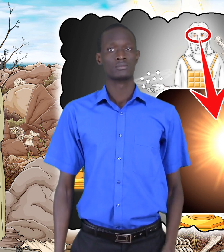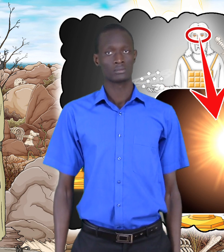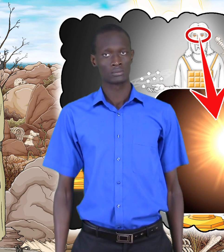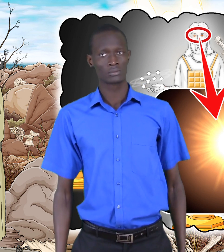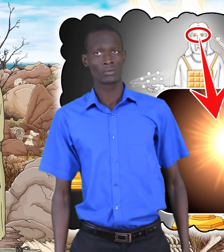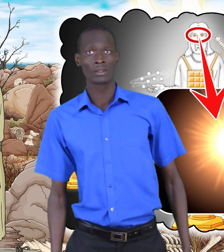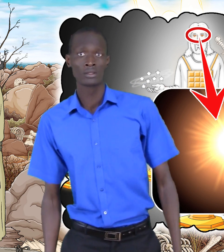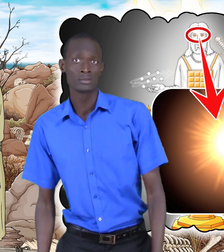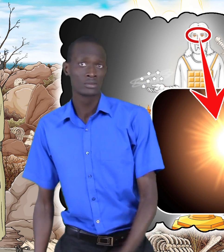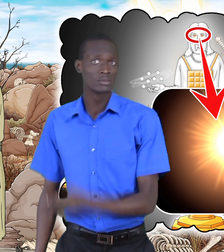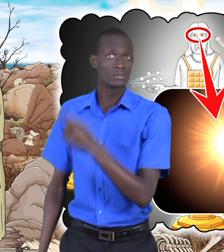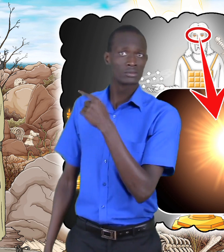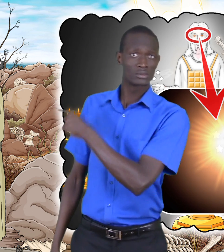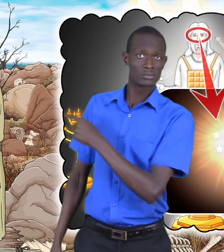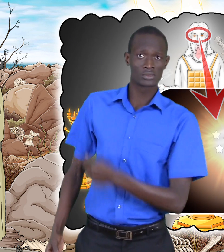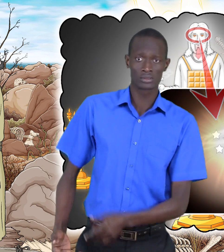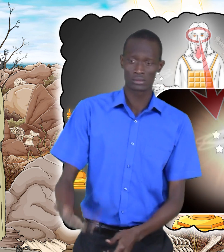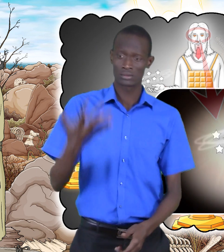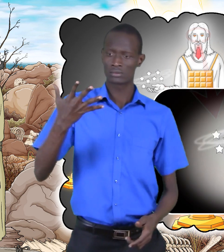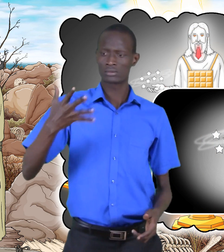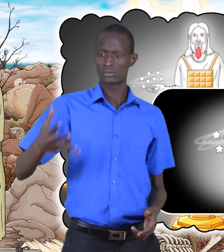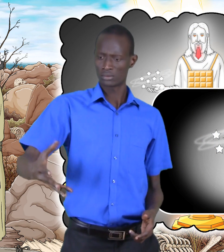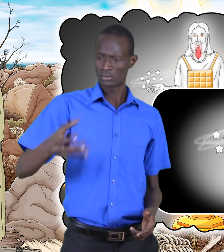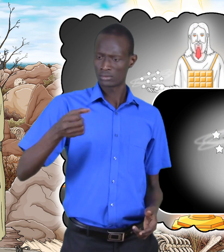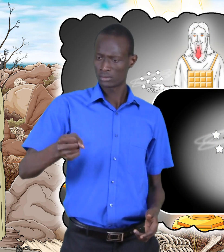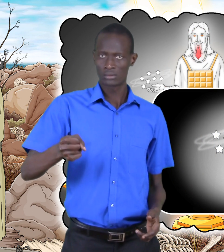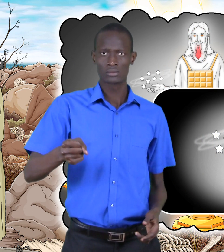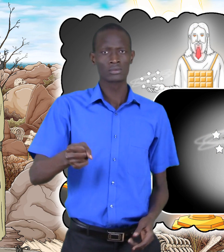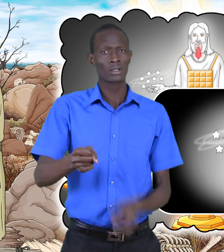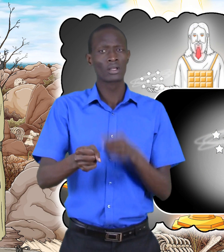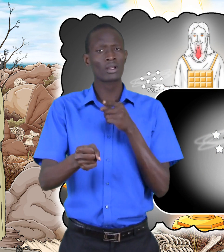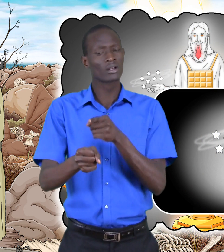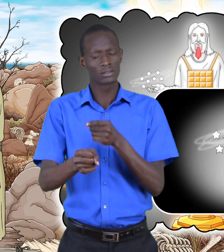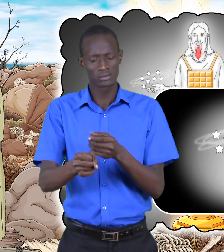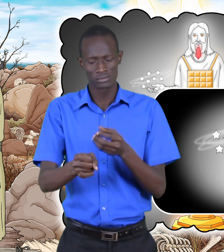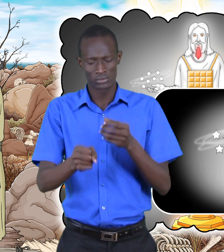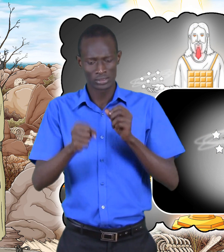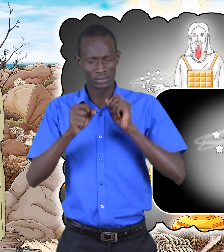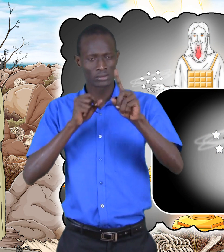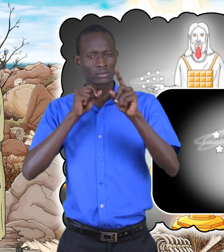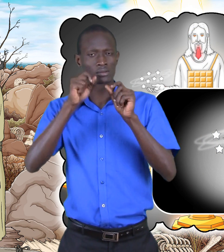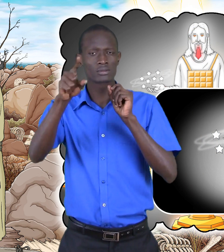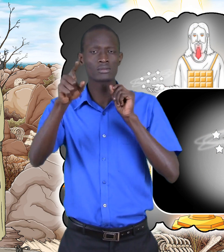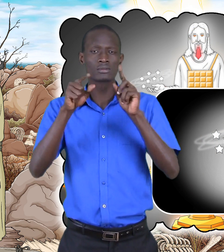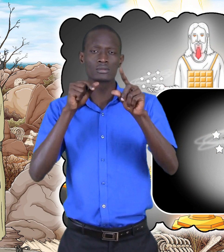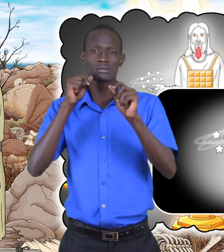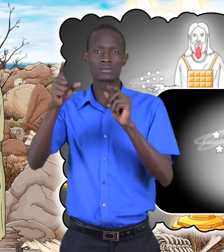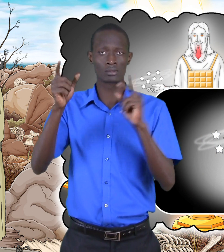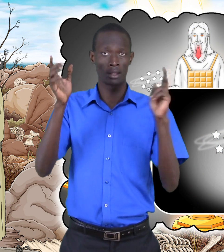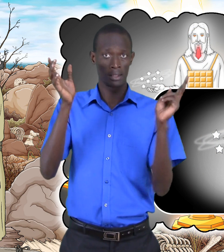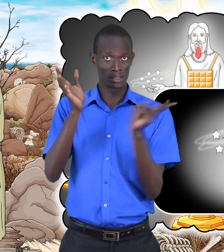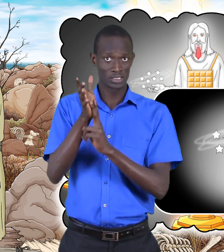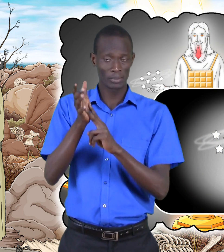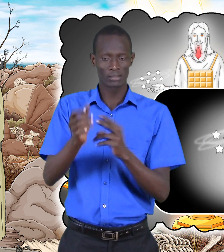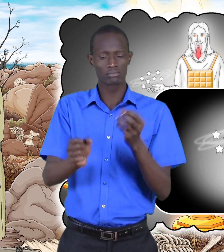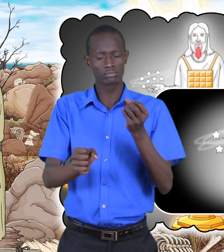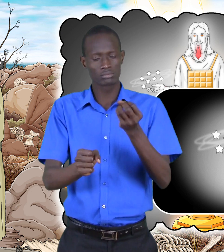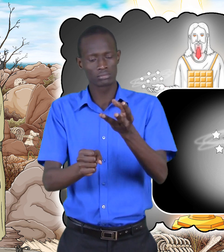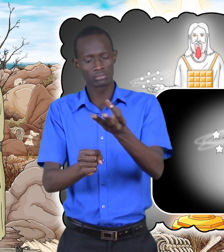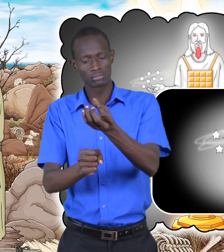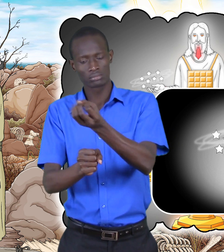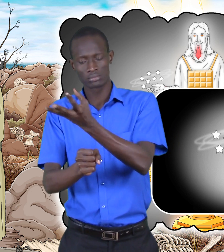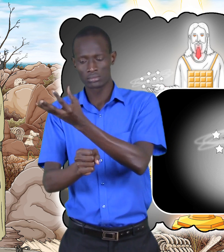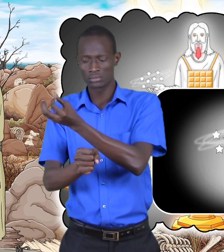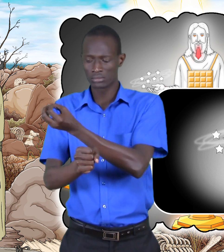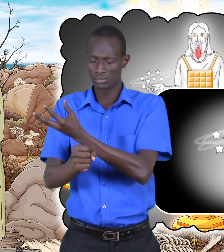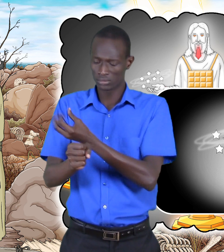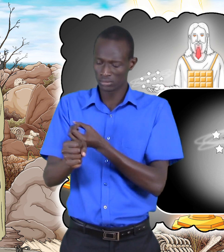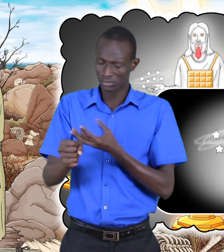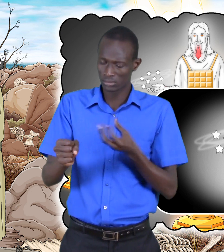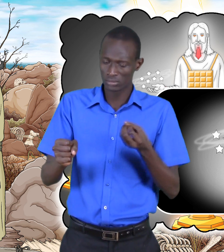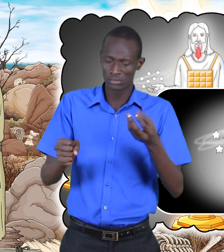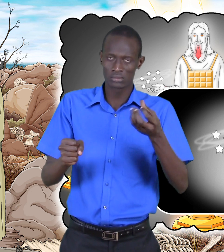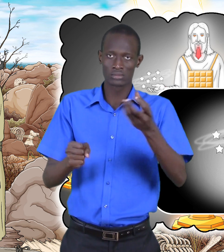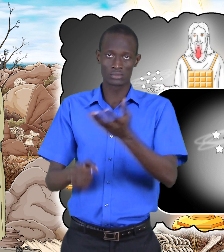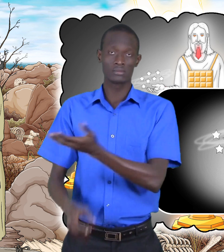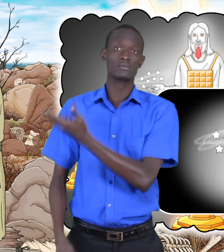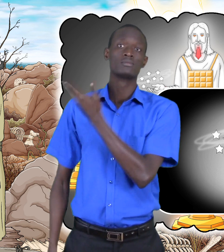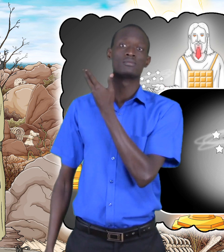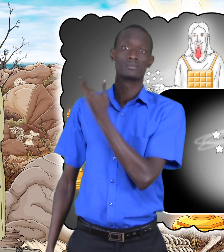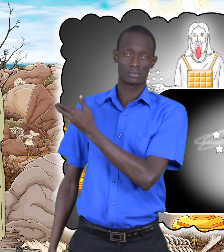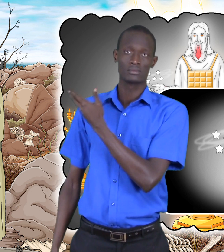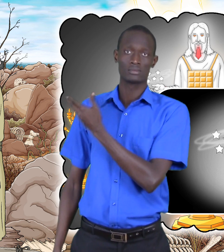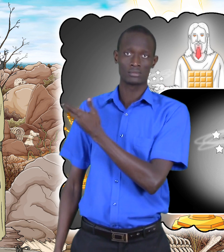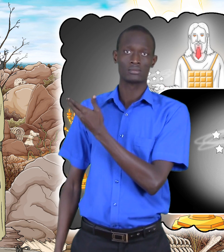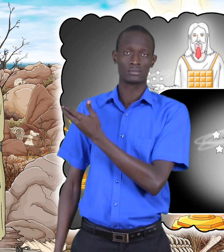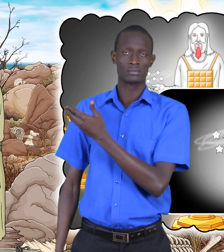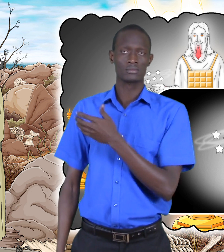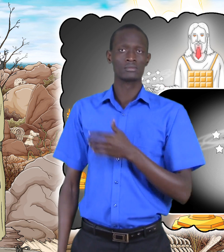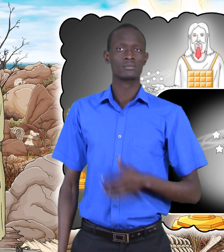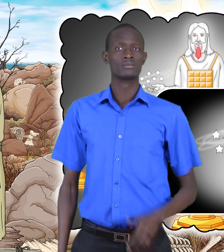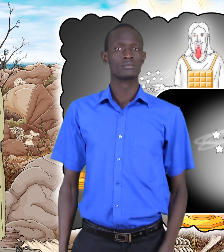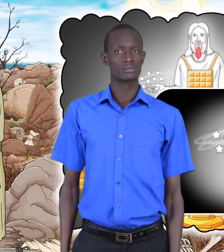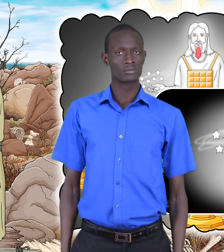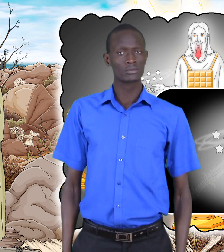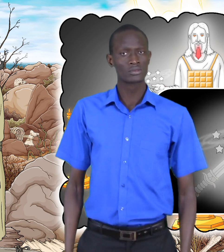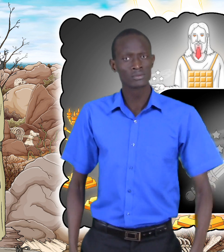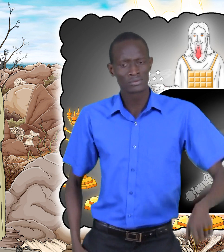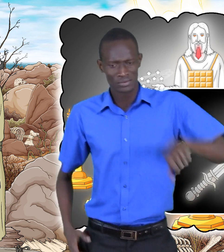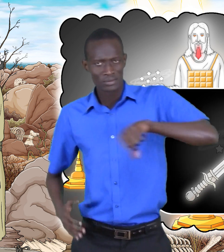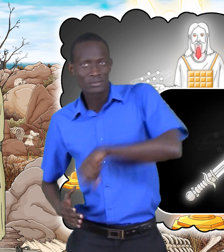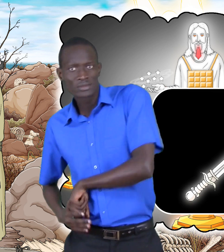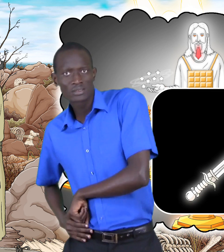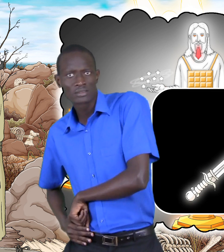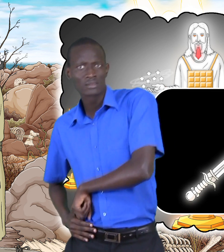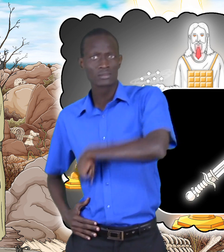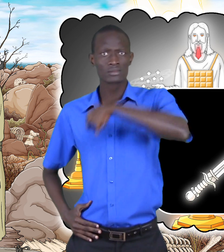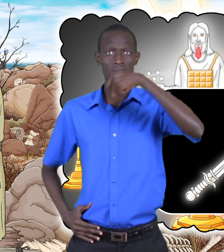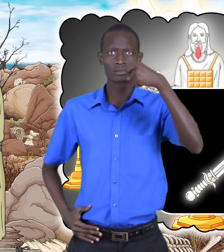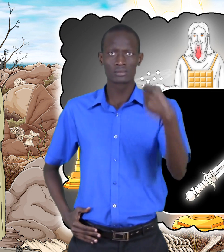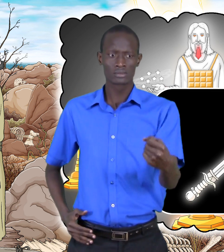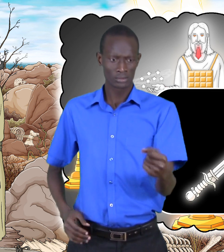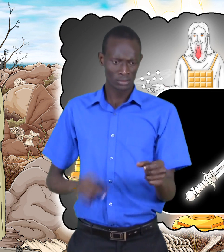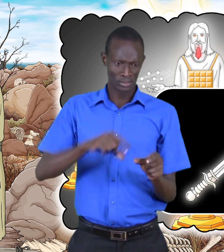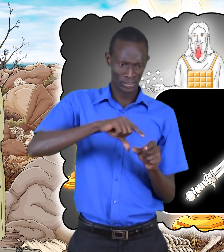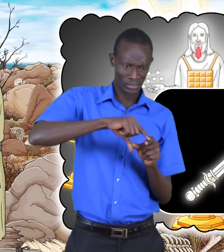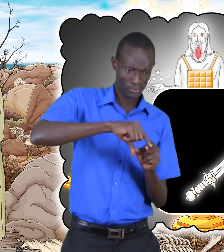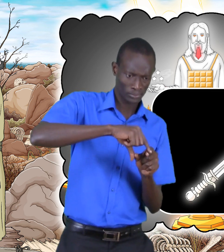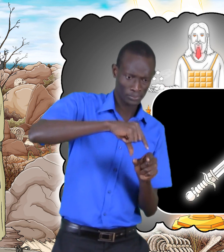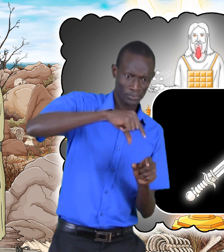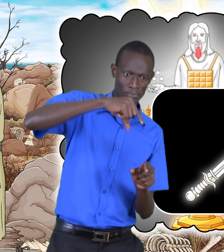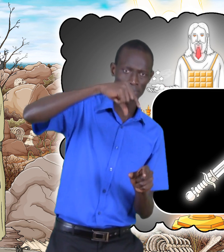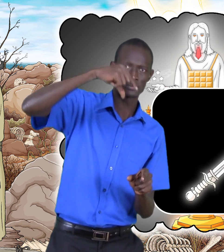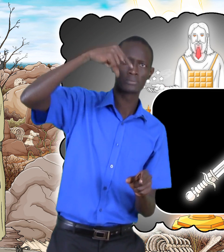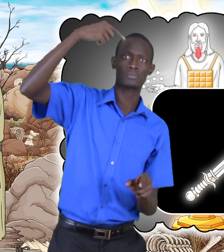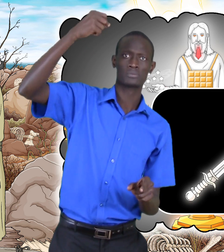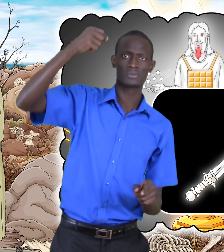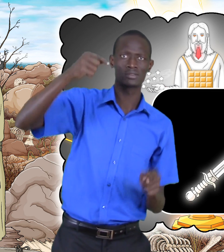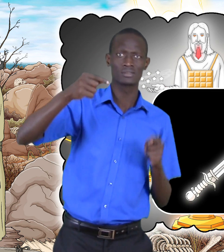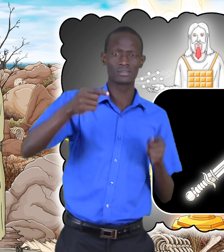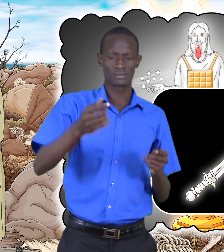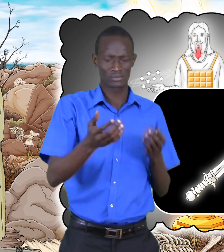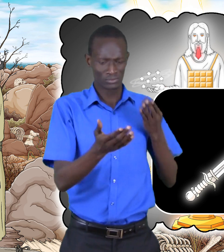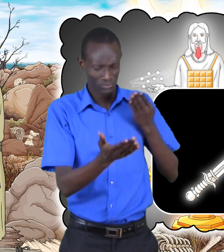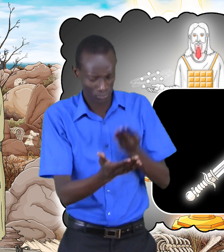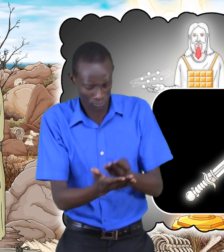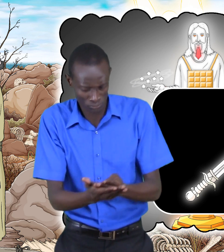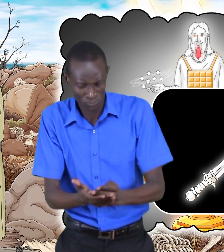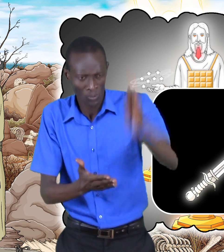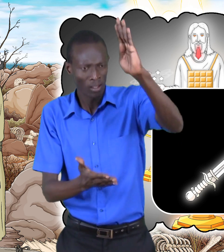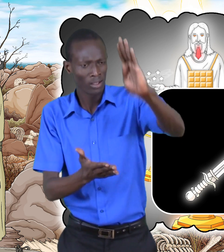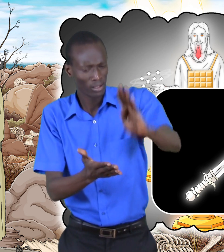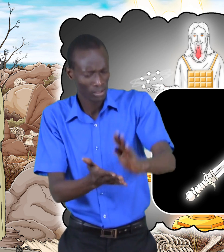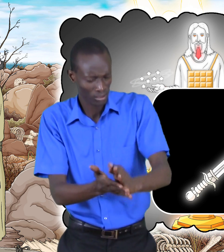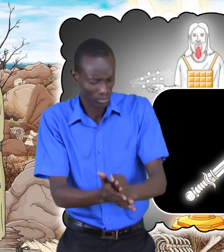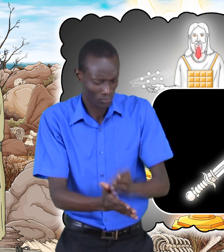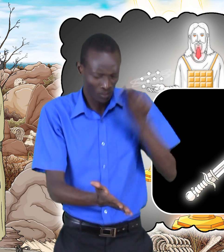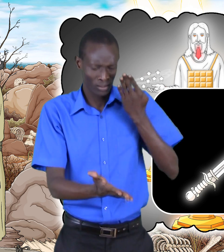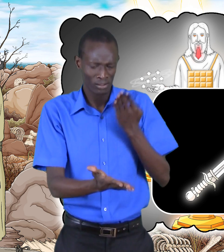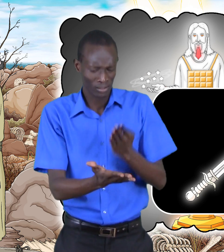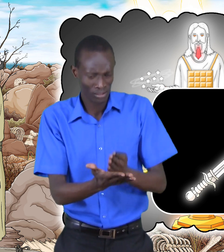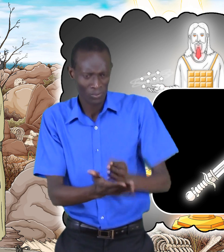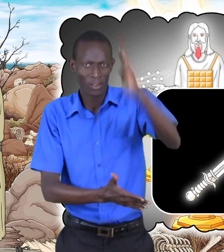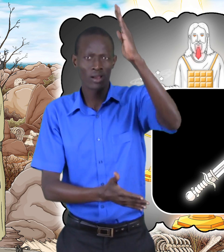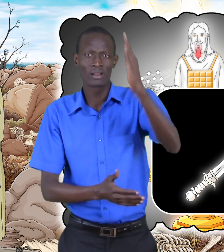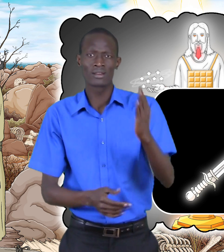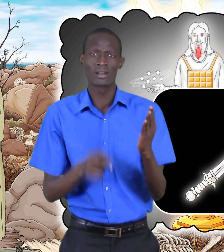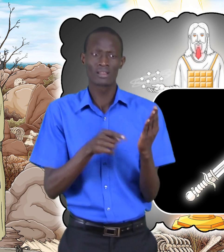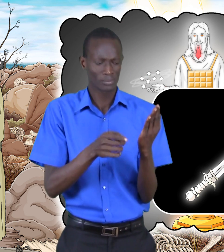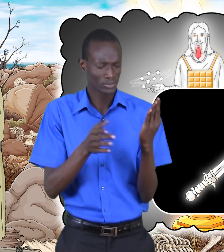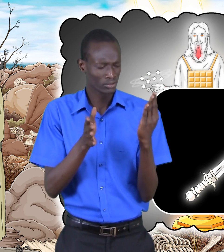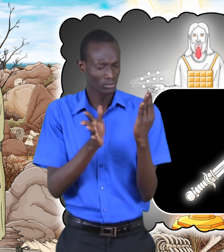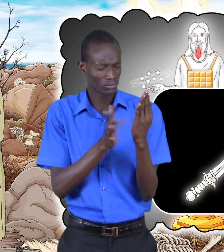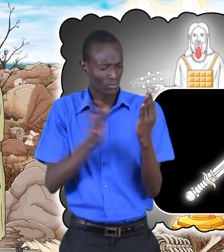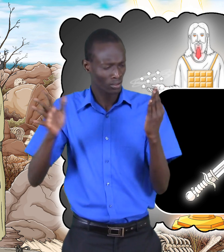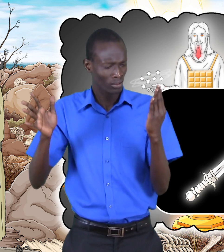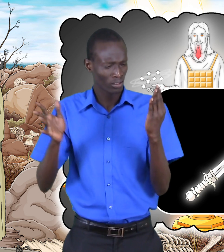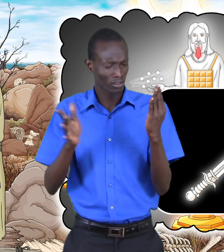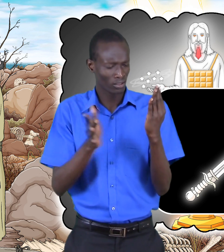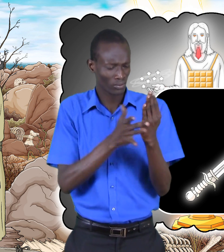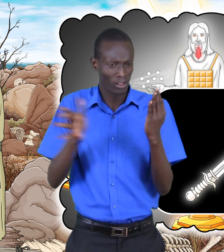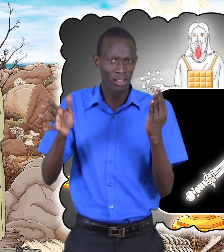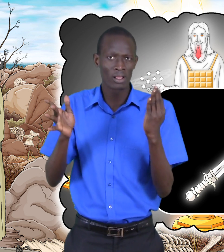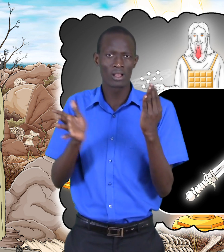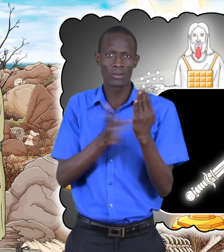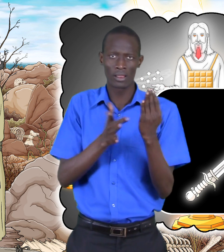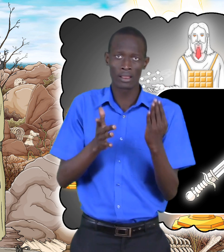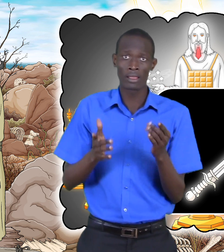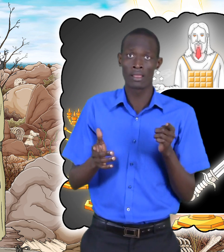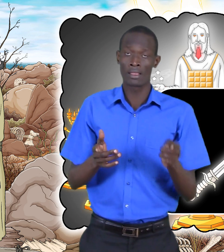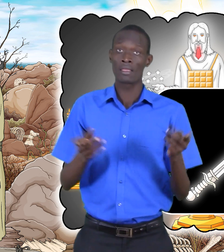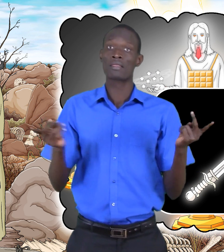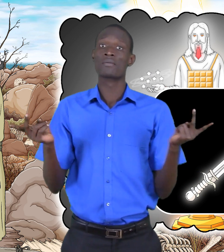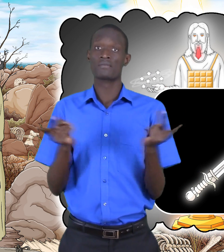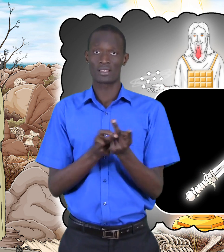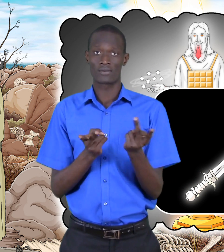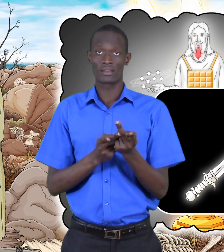He held in His right hand seven stars, and a sharp double-edged sword came from His mouth.